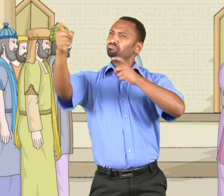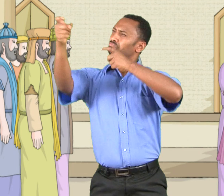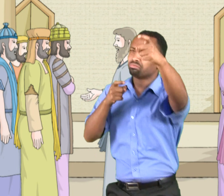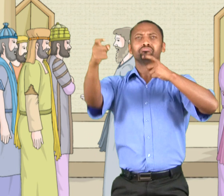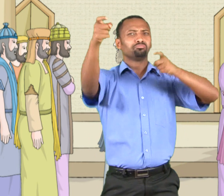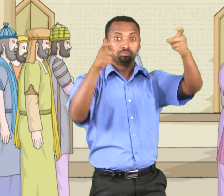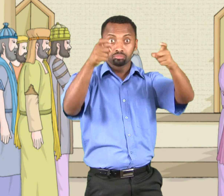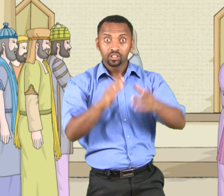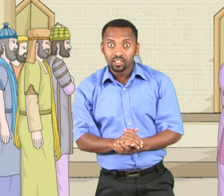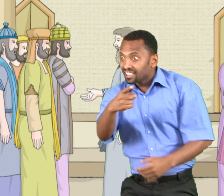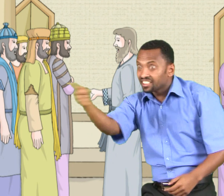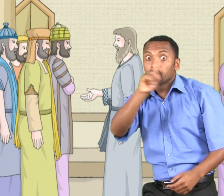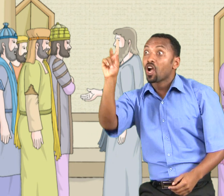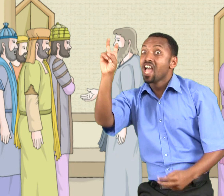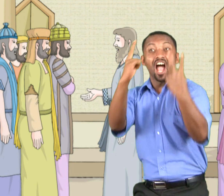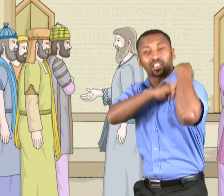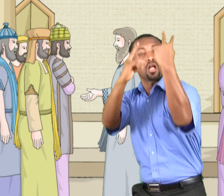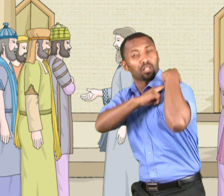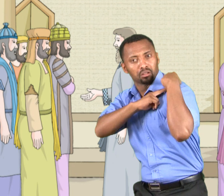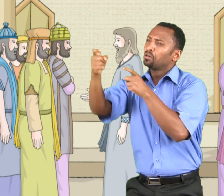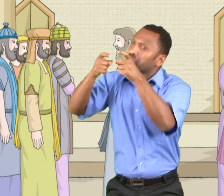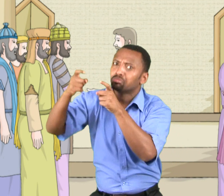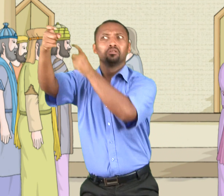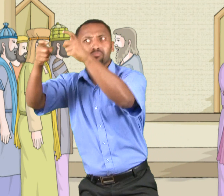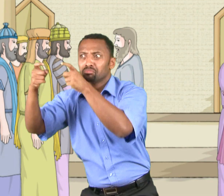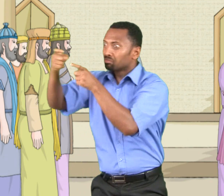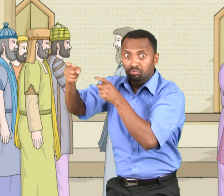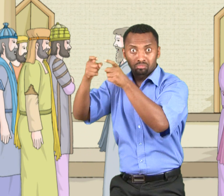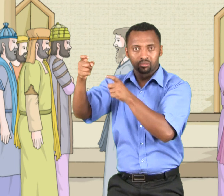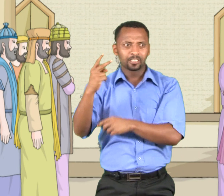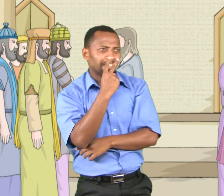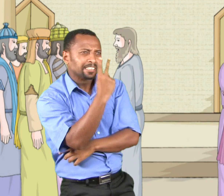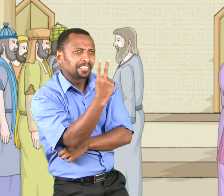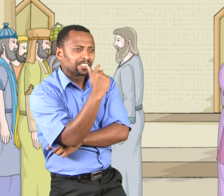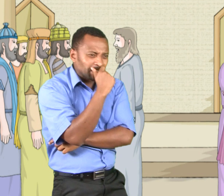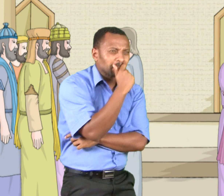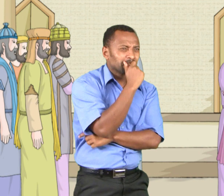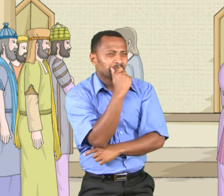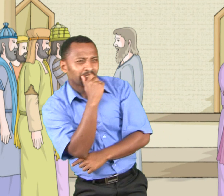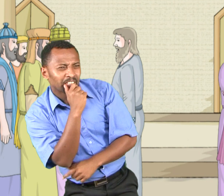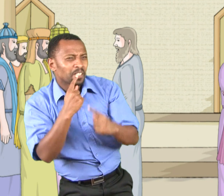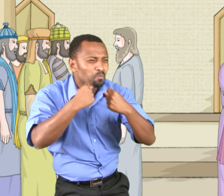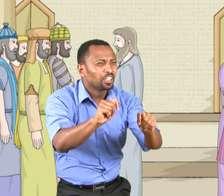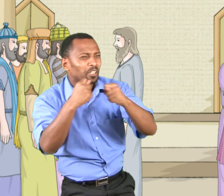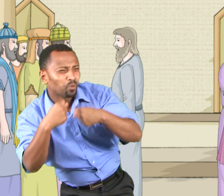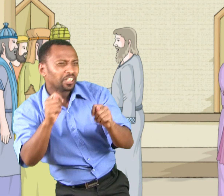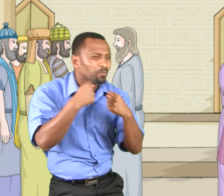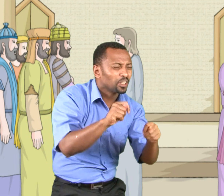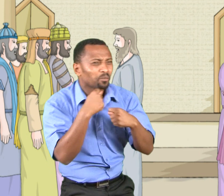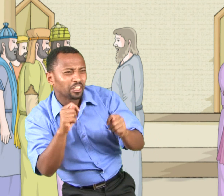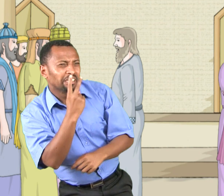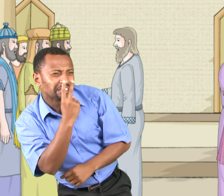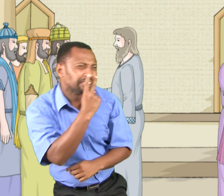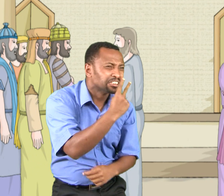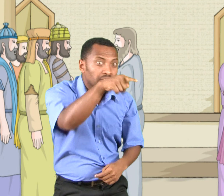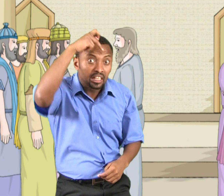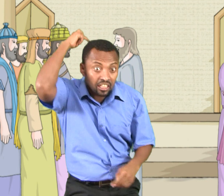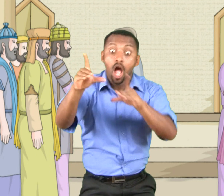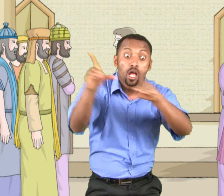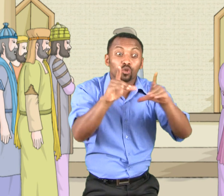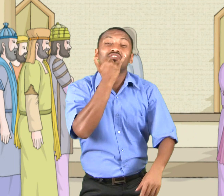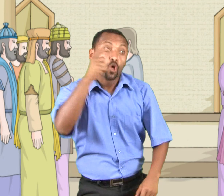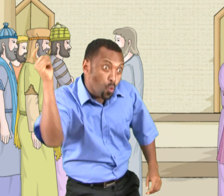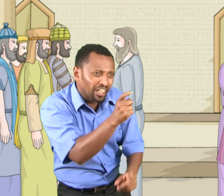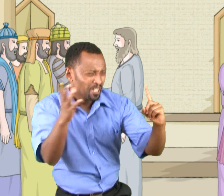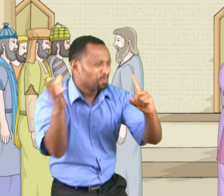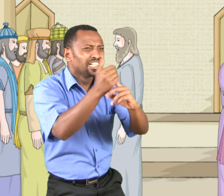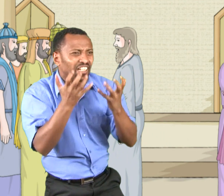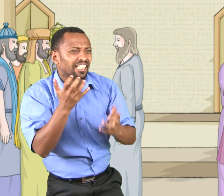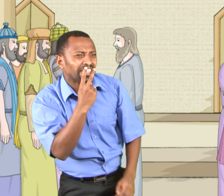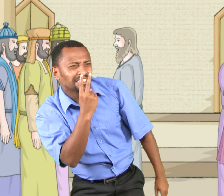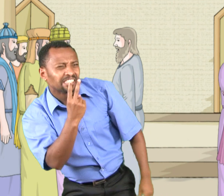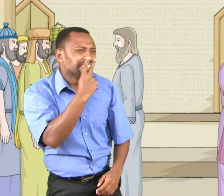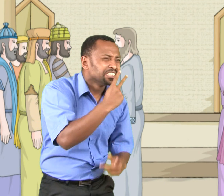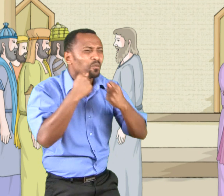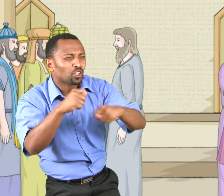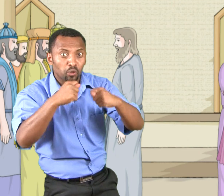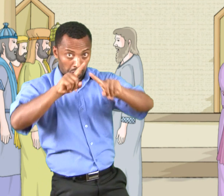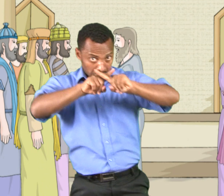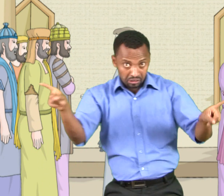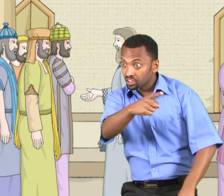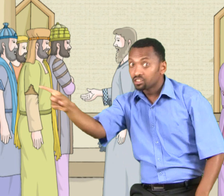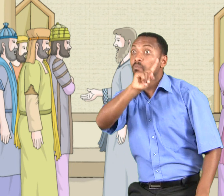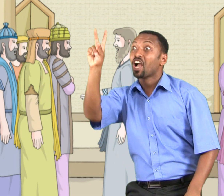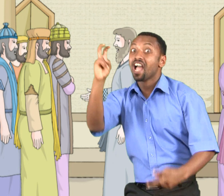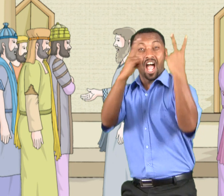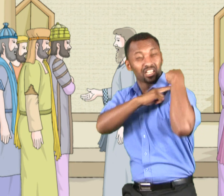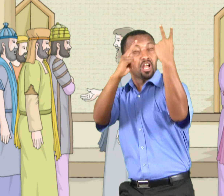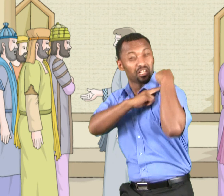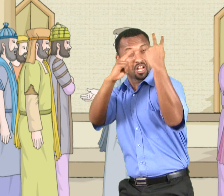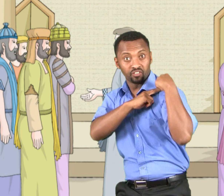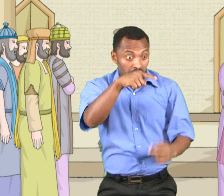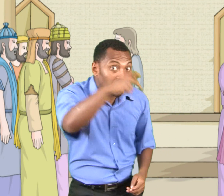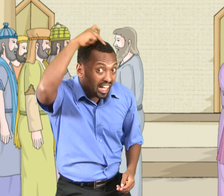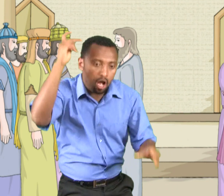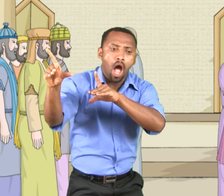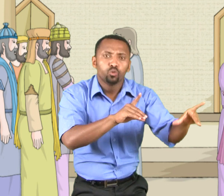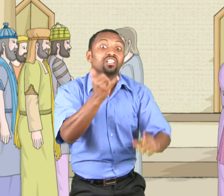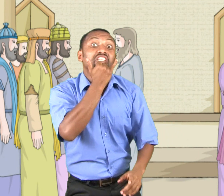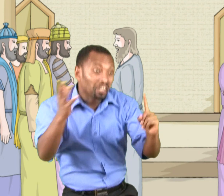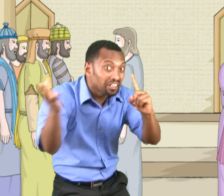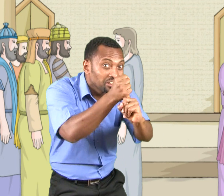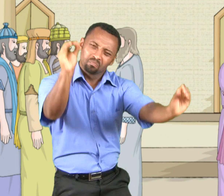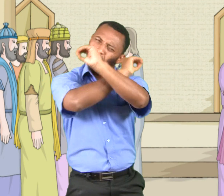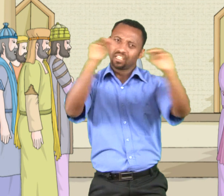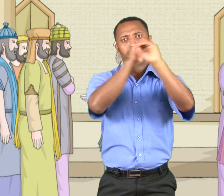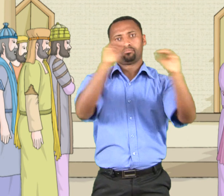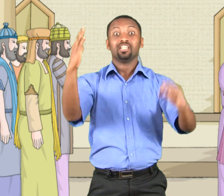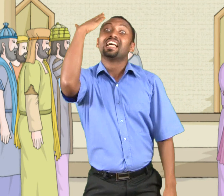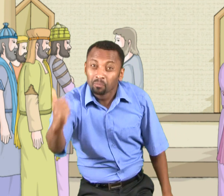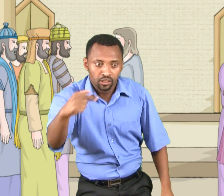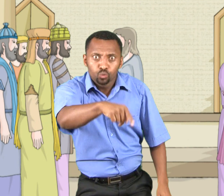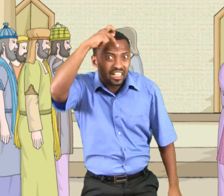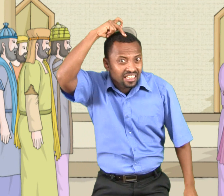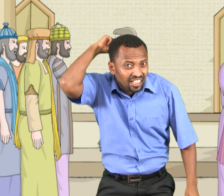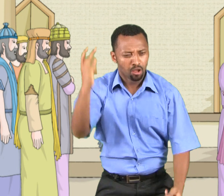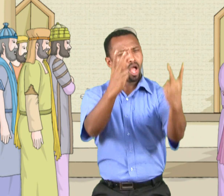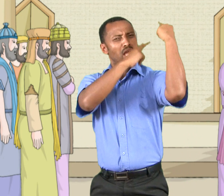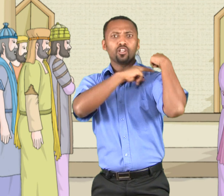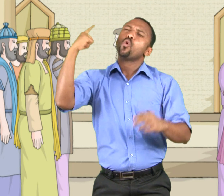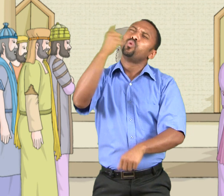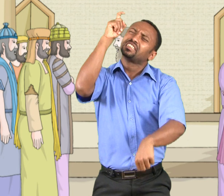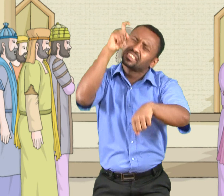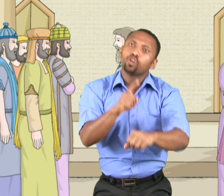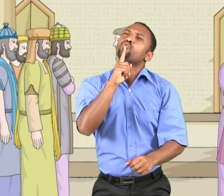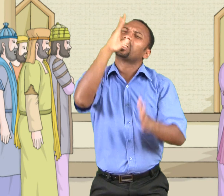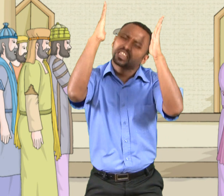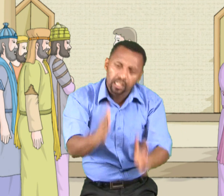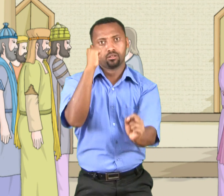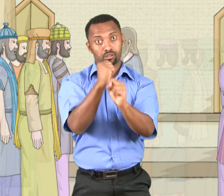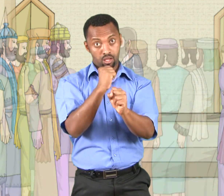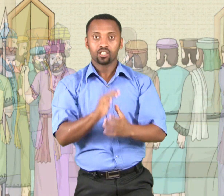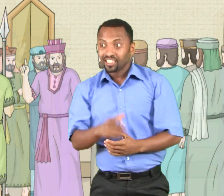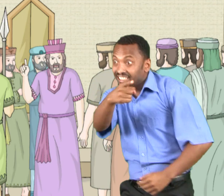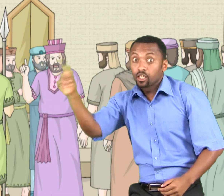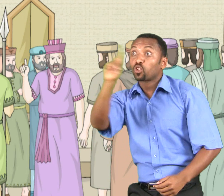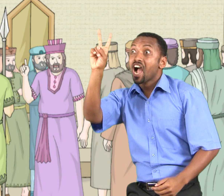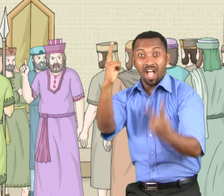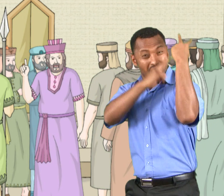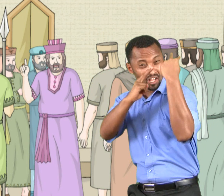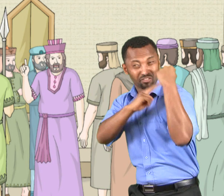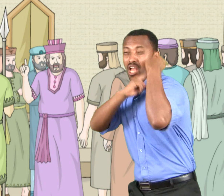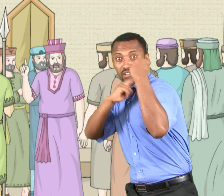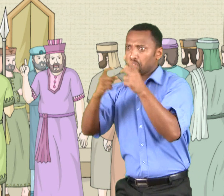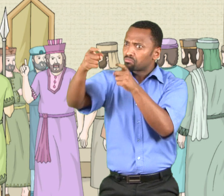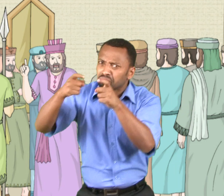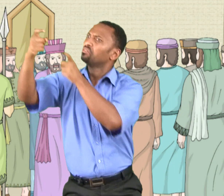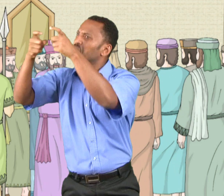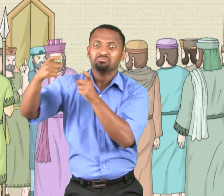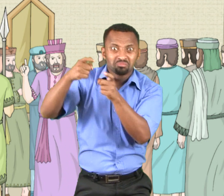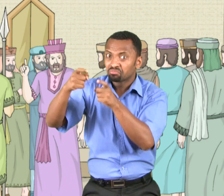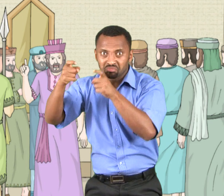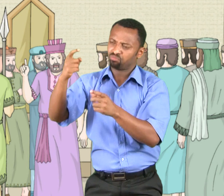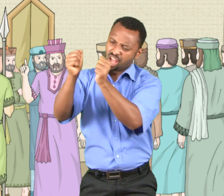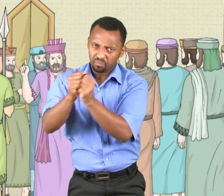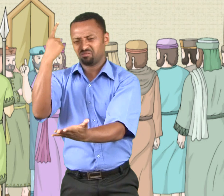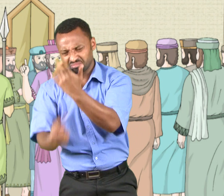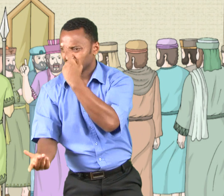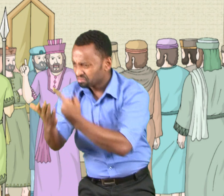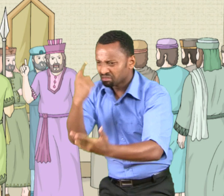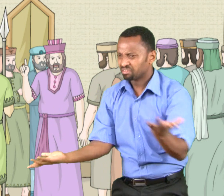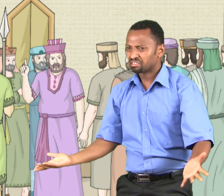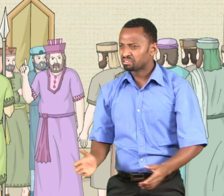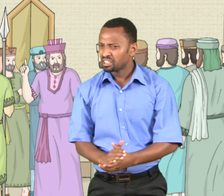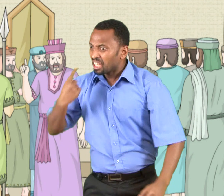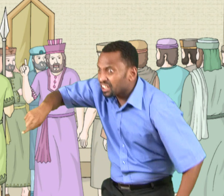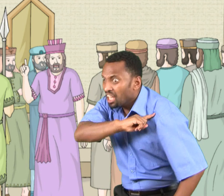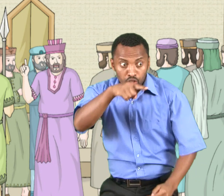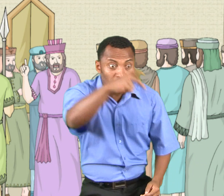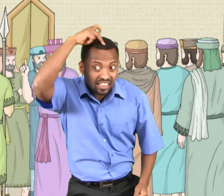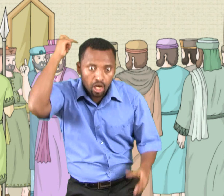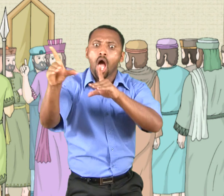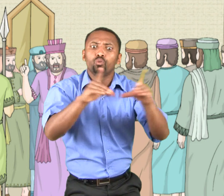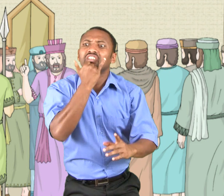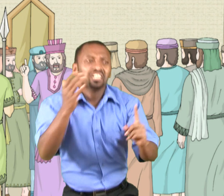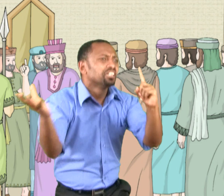Thus the administrators and satraps sought a charge against Daniel concerning the kingdom, but they could find no charge or corruption, because he was trustworthy, and no negligence or corruption was found in him.